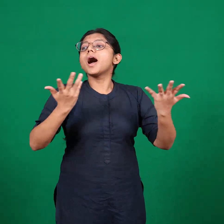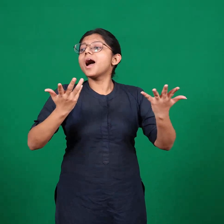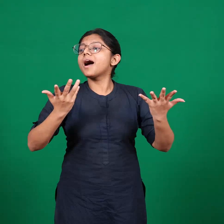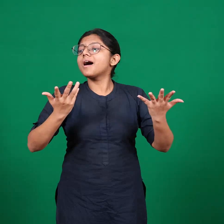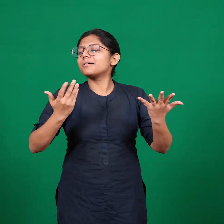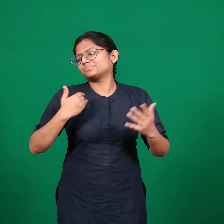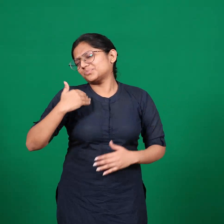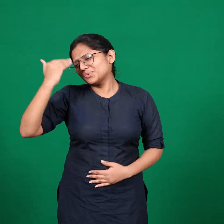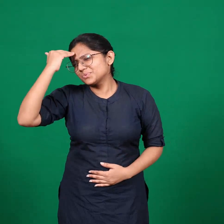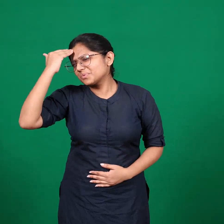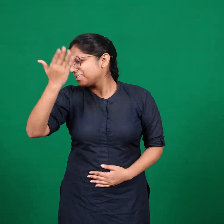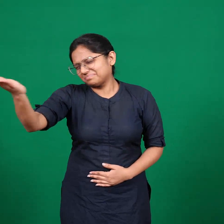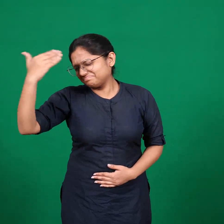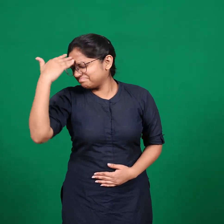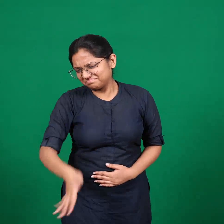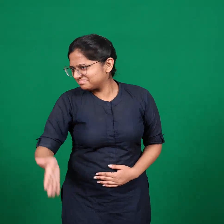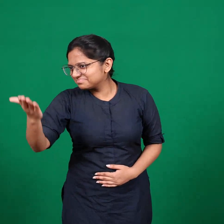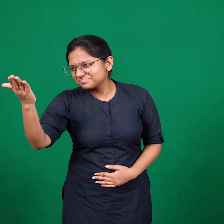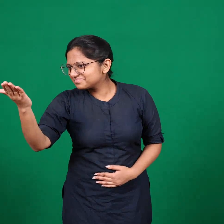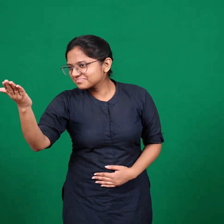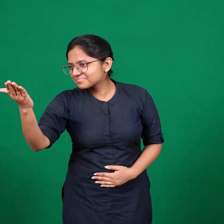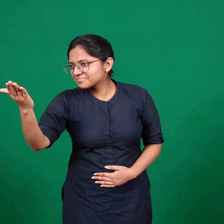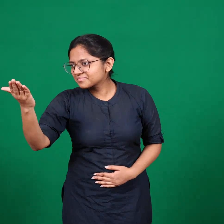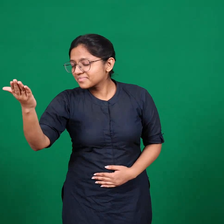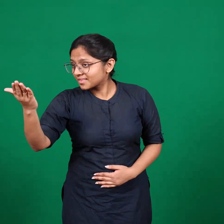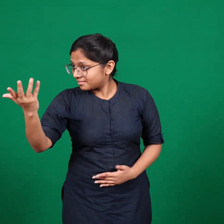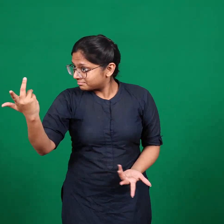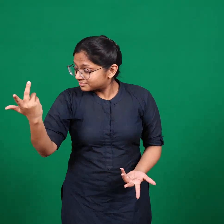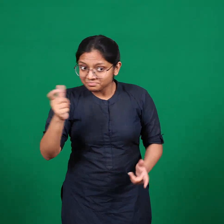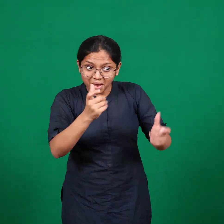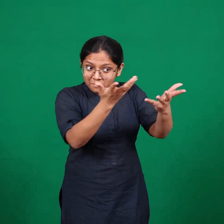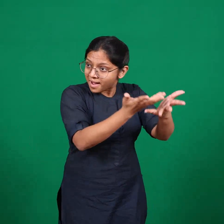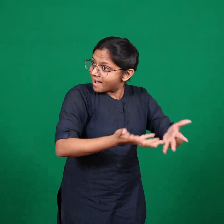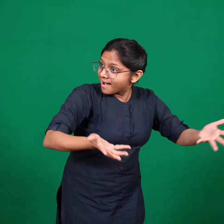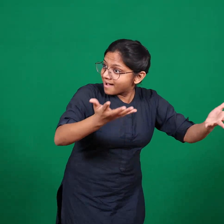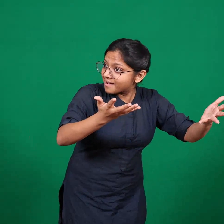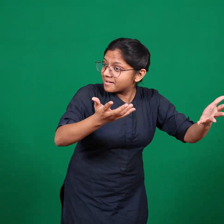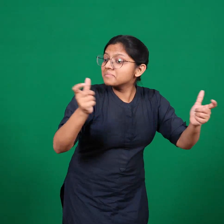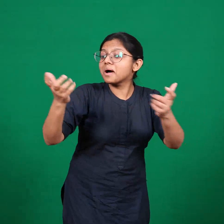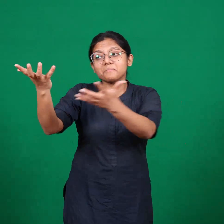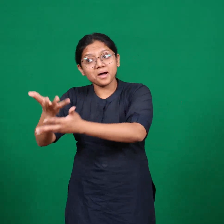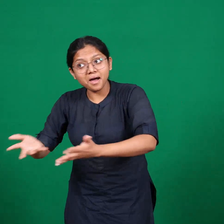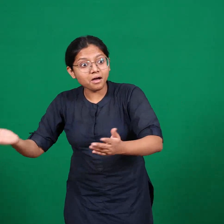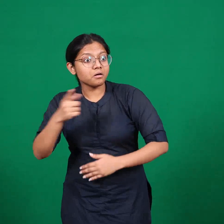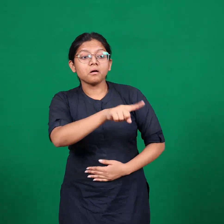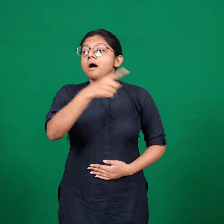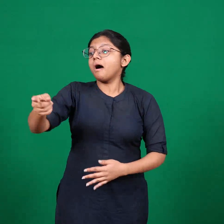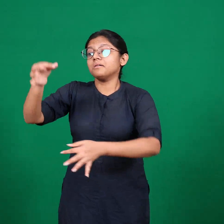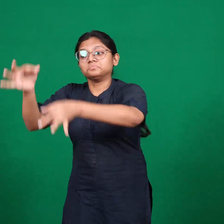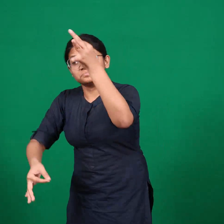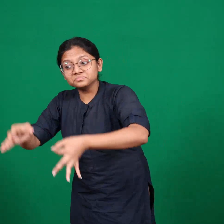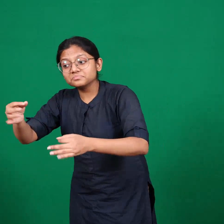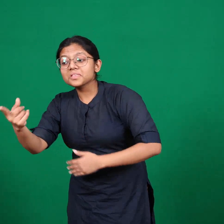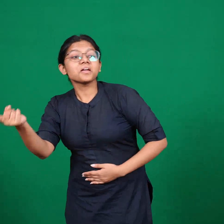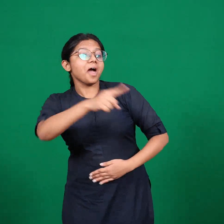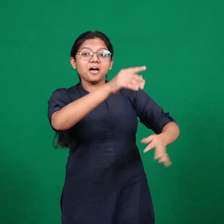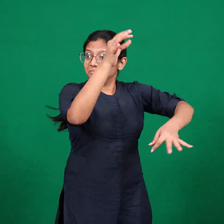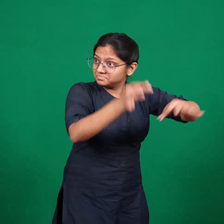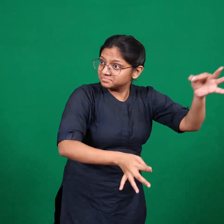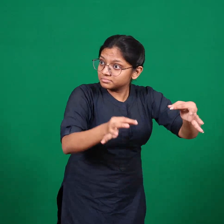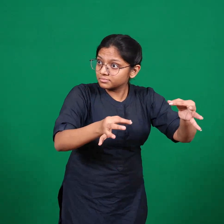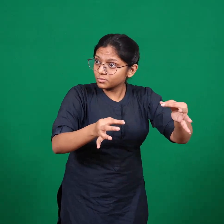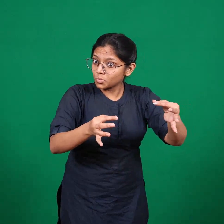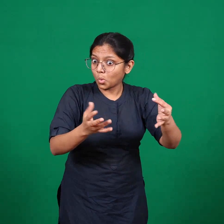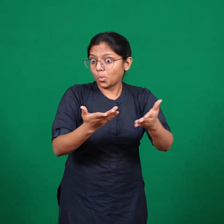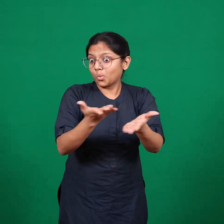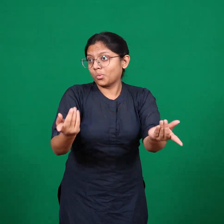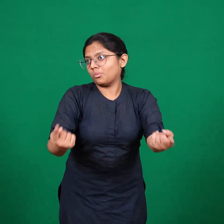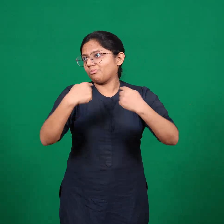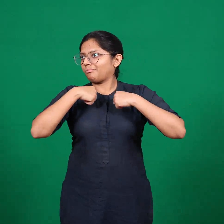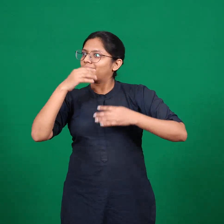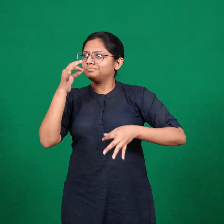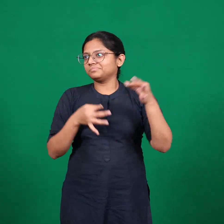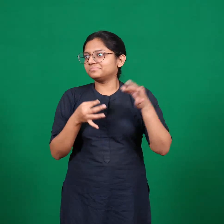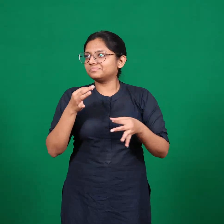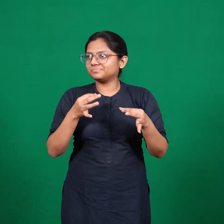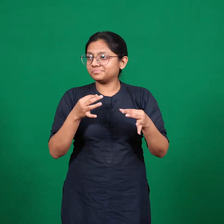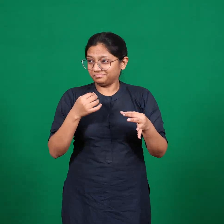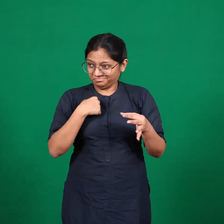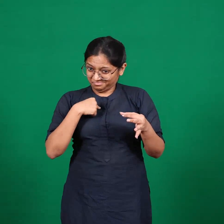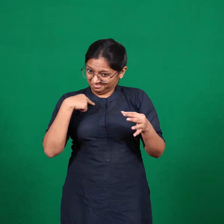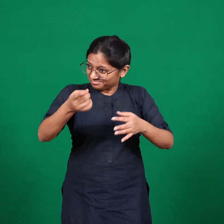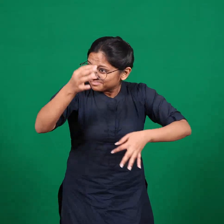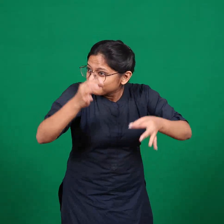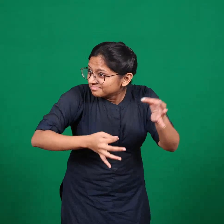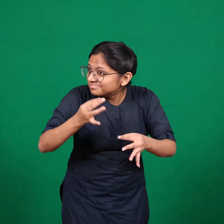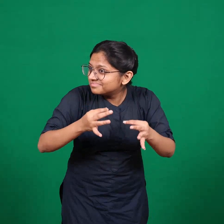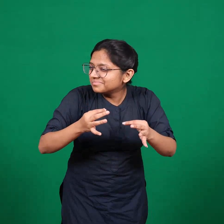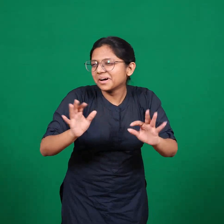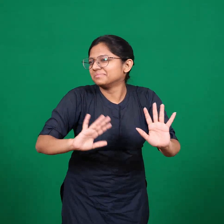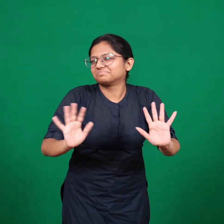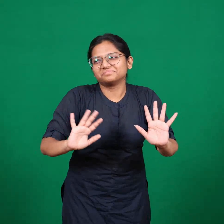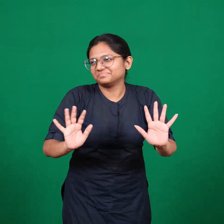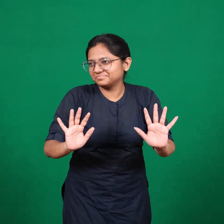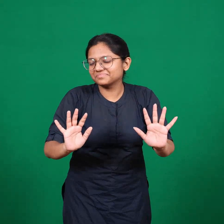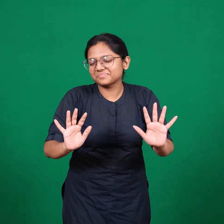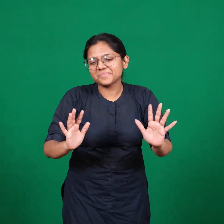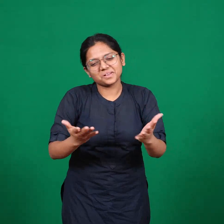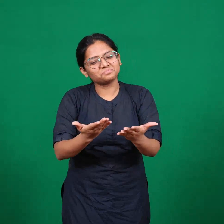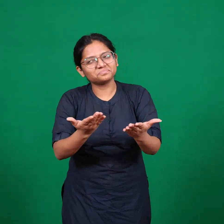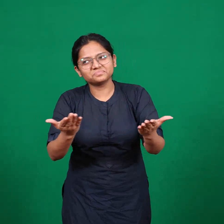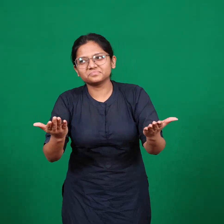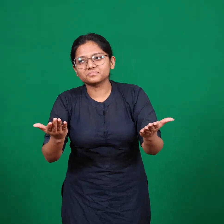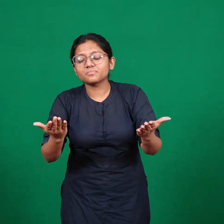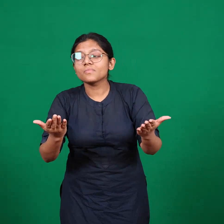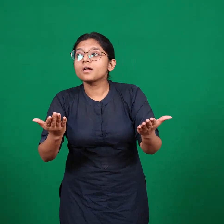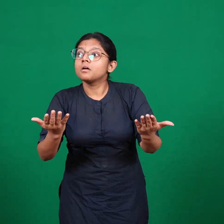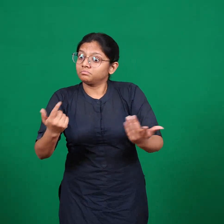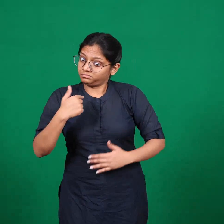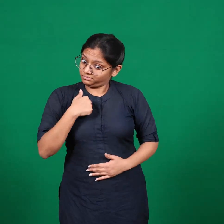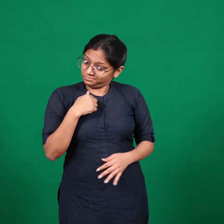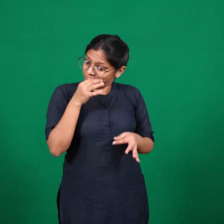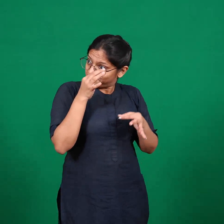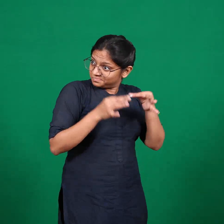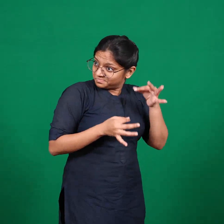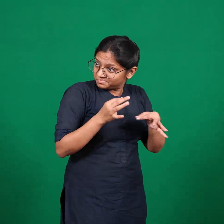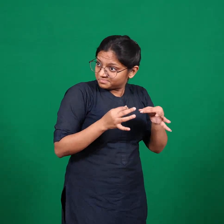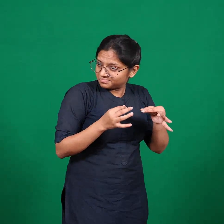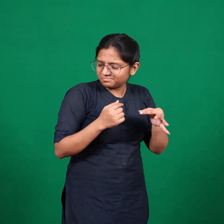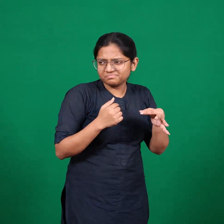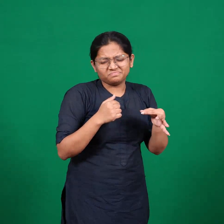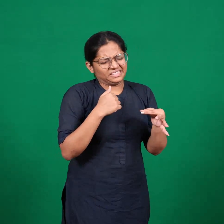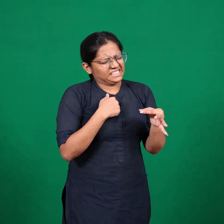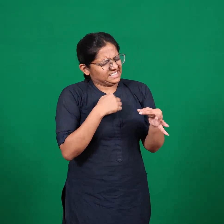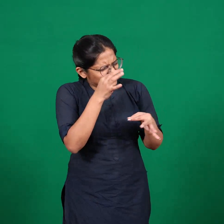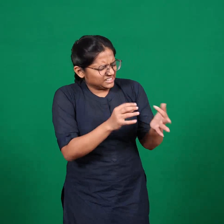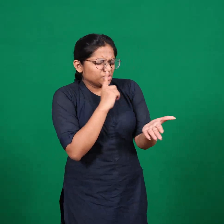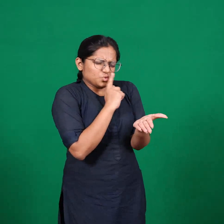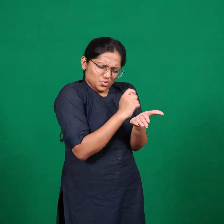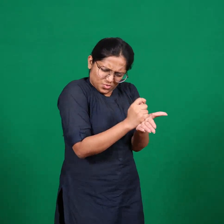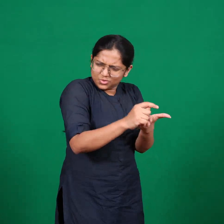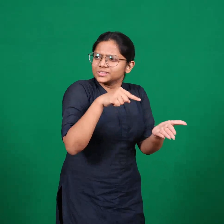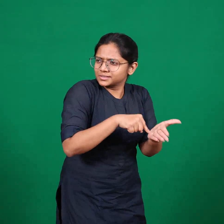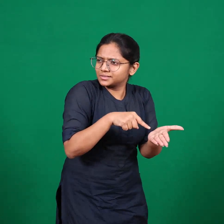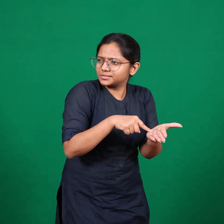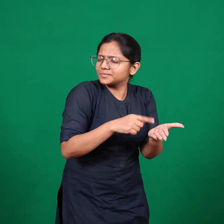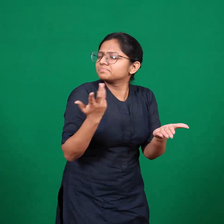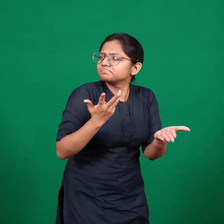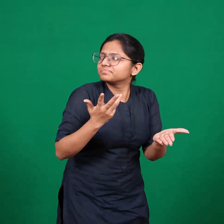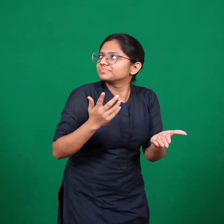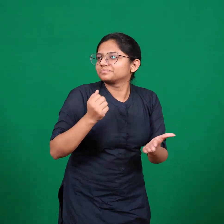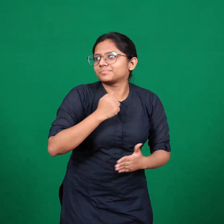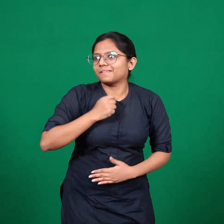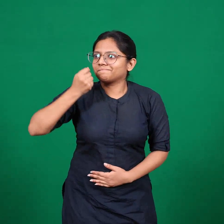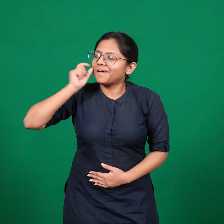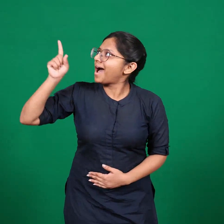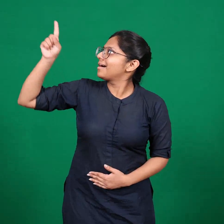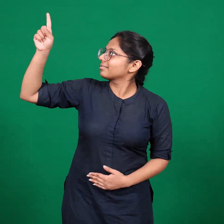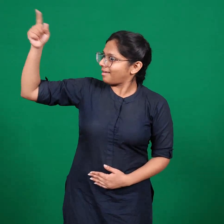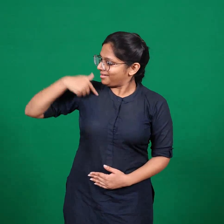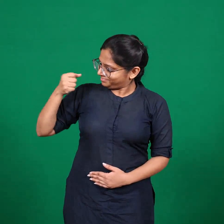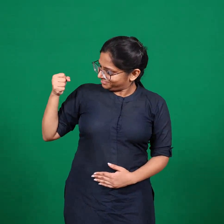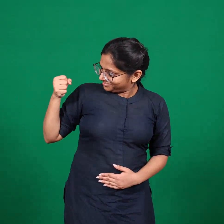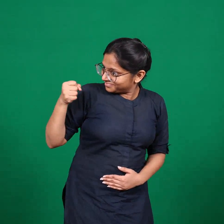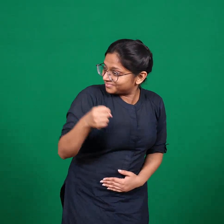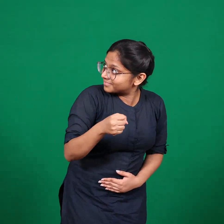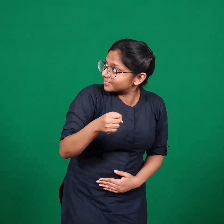But you do not know where I came from or where I am going. You judge according to the flesh; I judge no one.